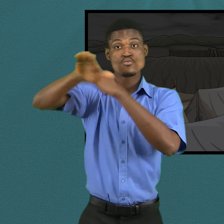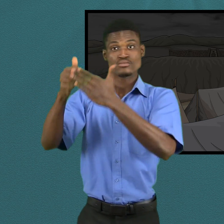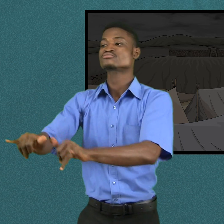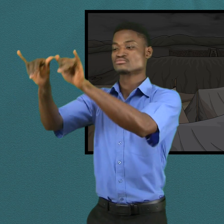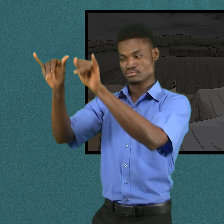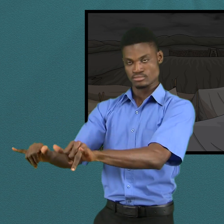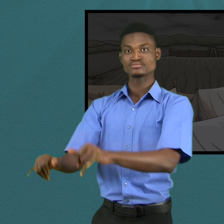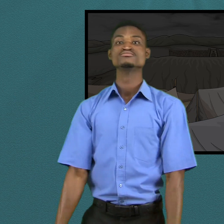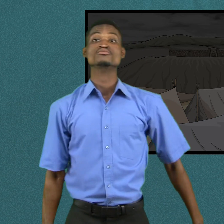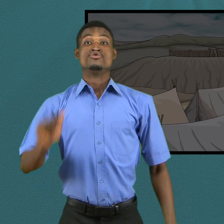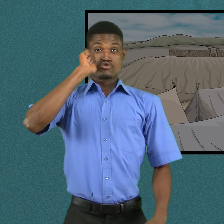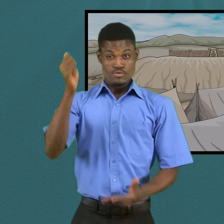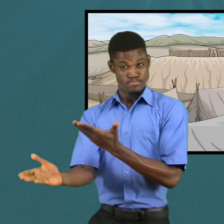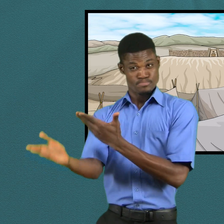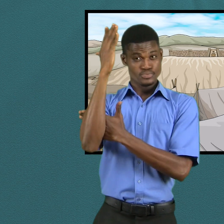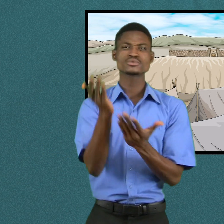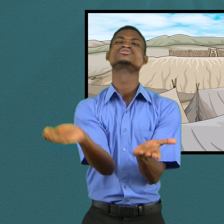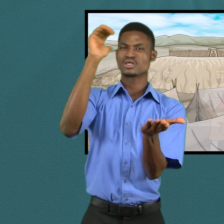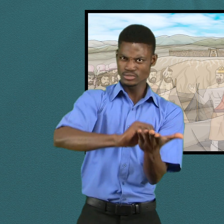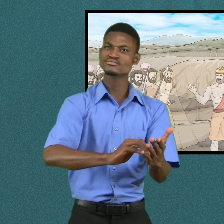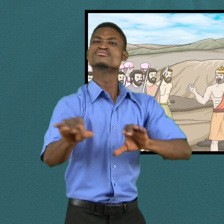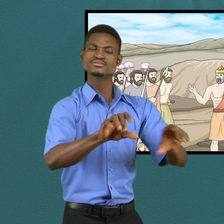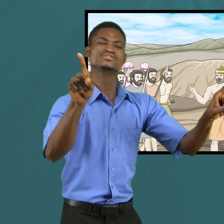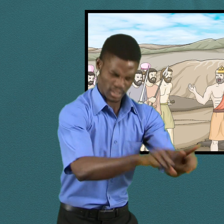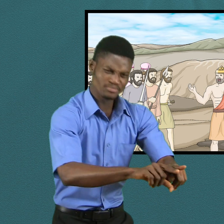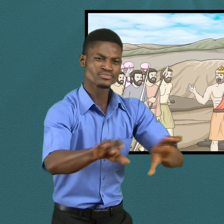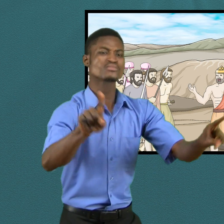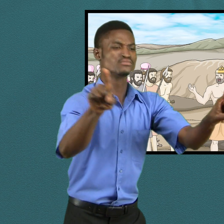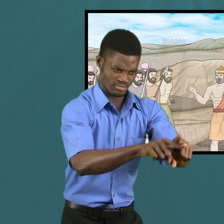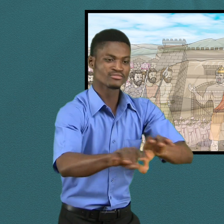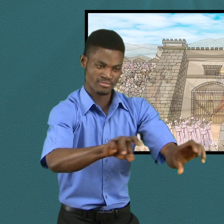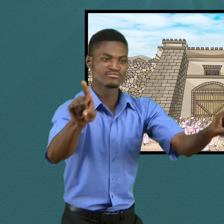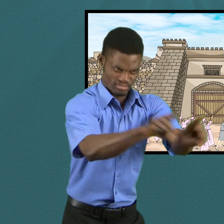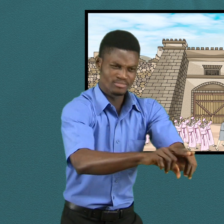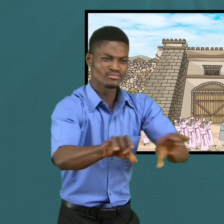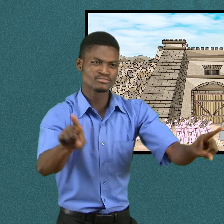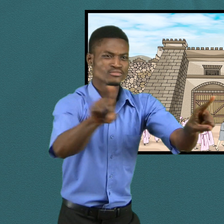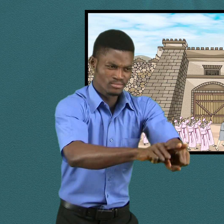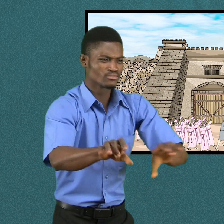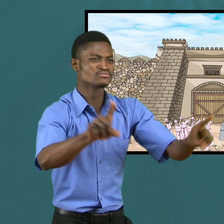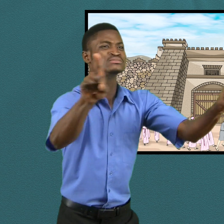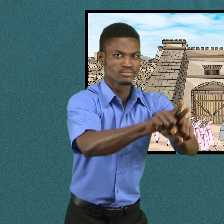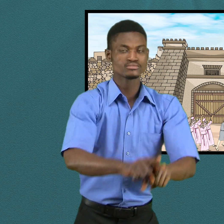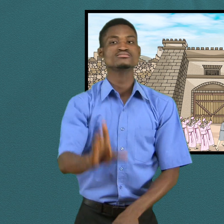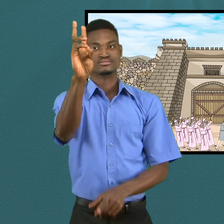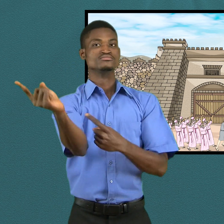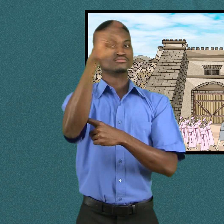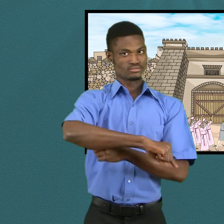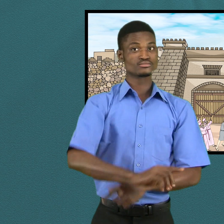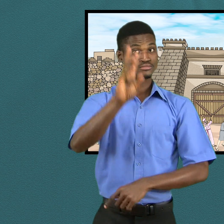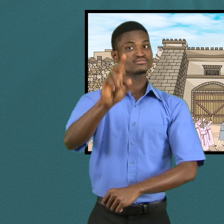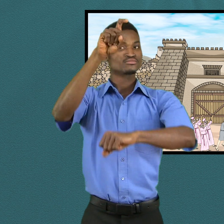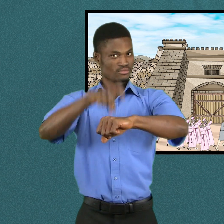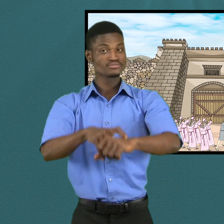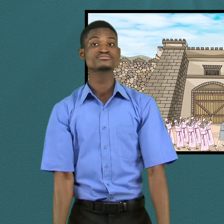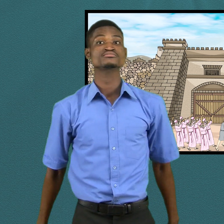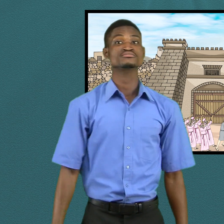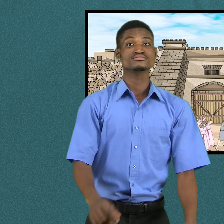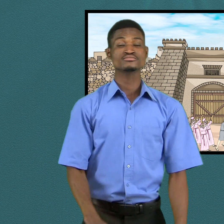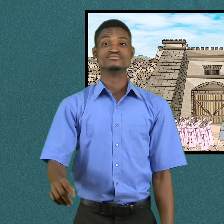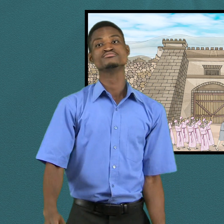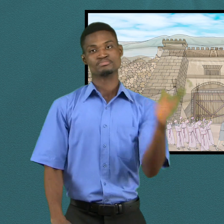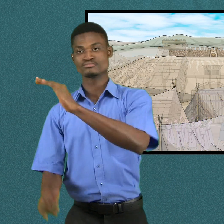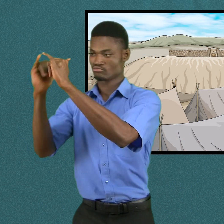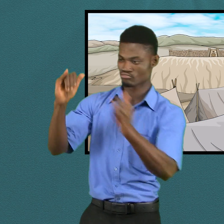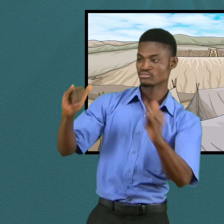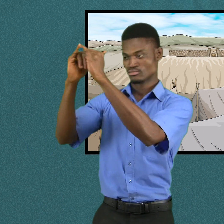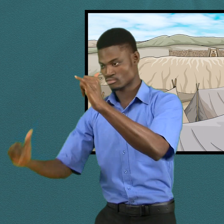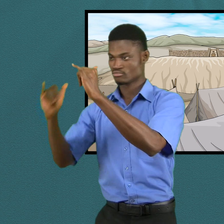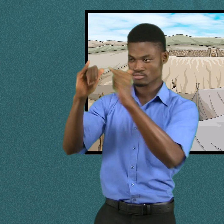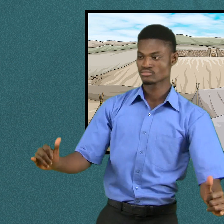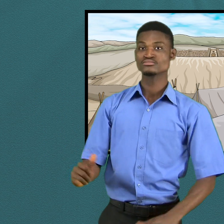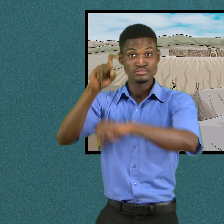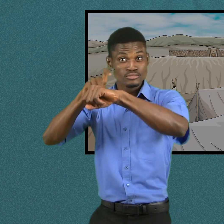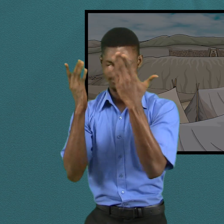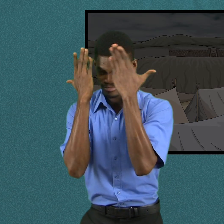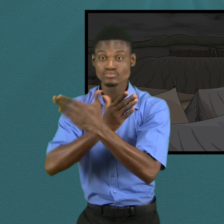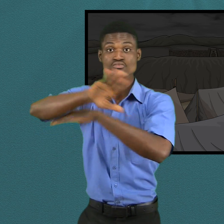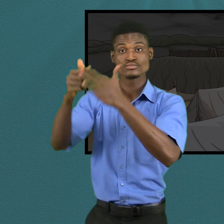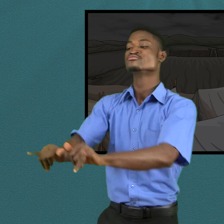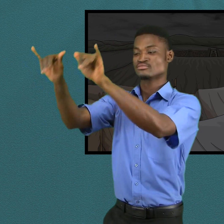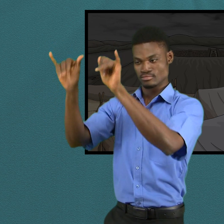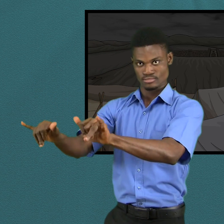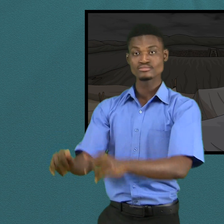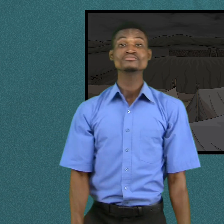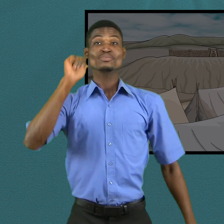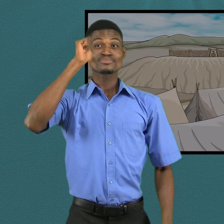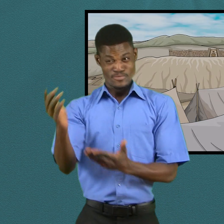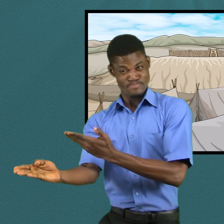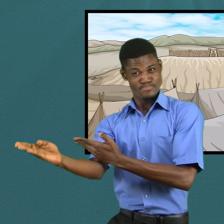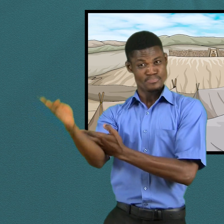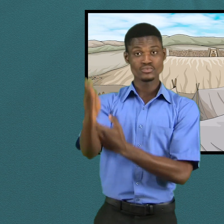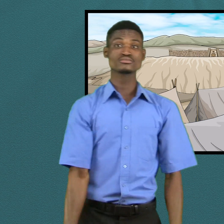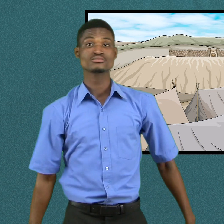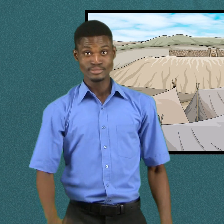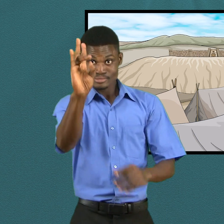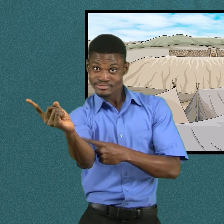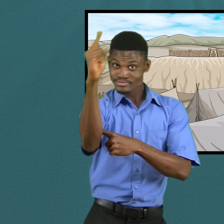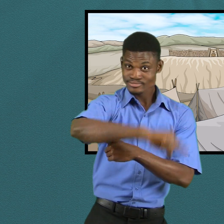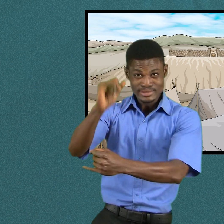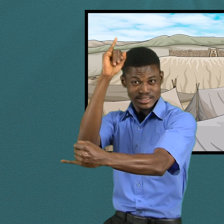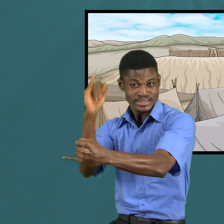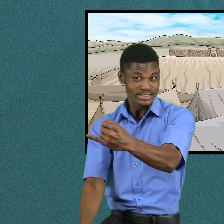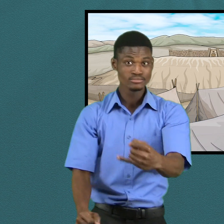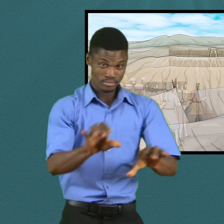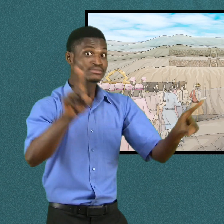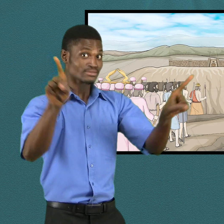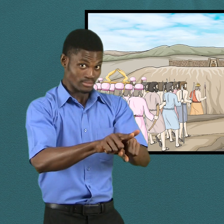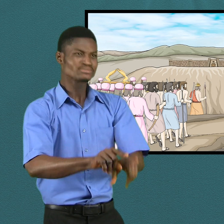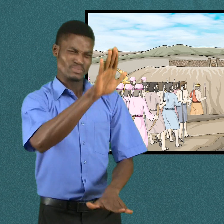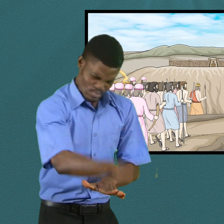So on the second day they marched around the city once and returned to the camp. They did this for six days.